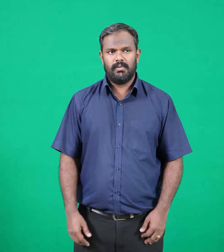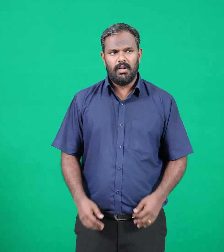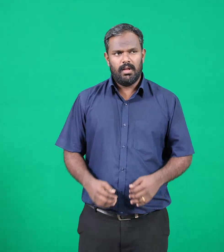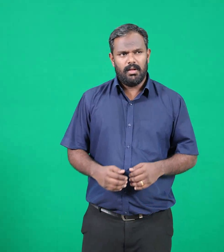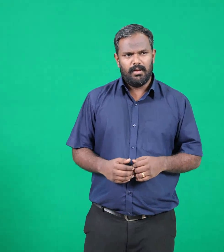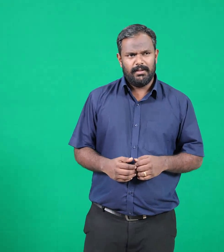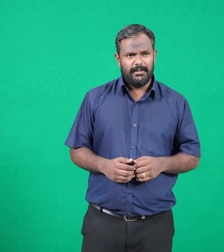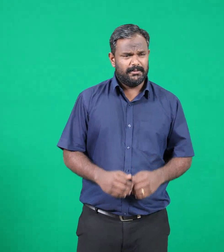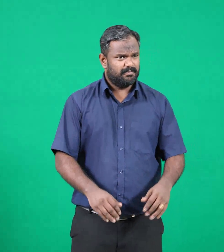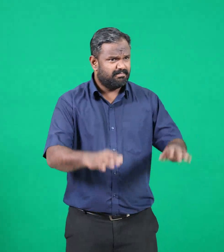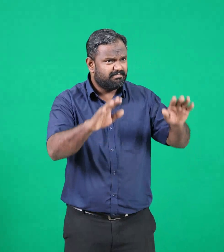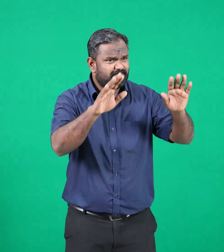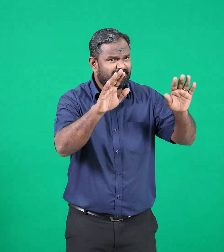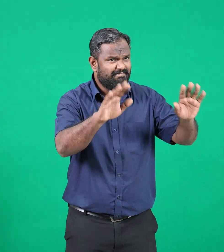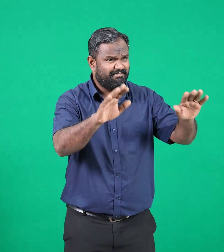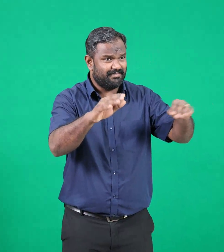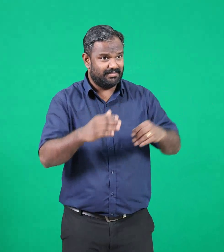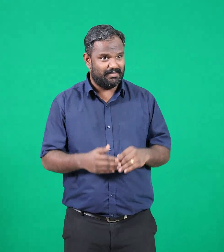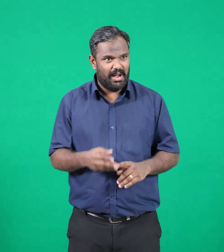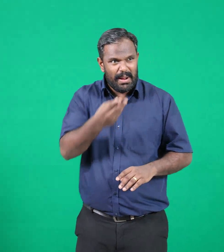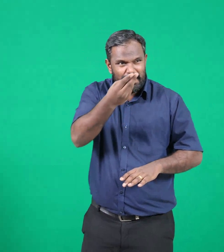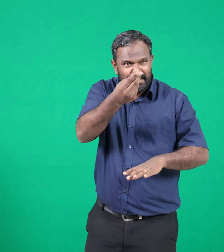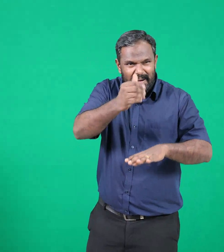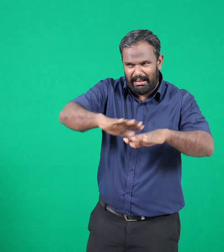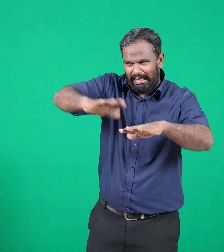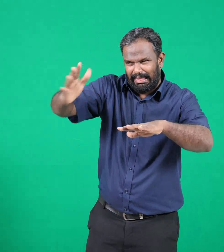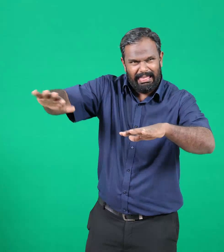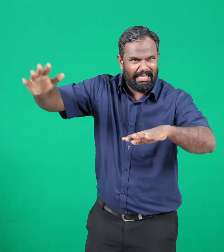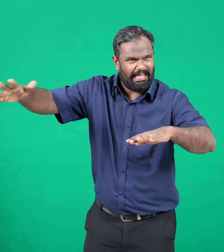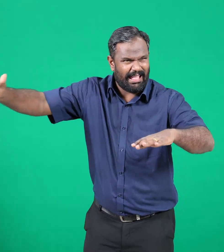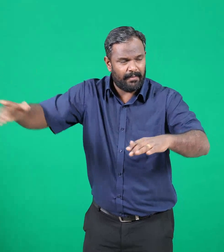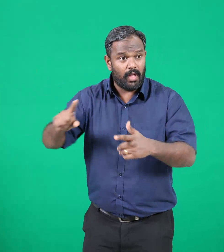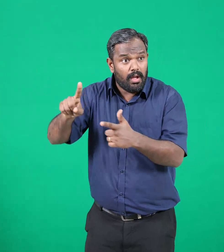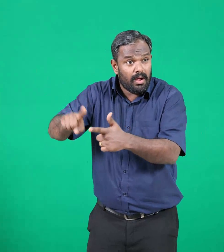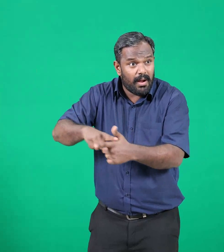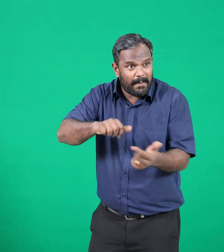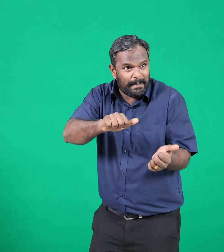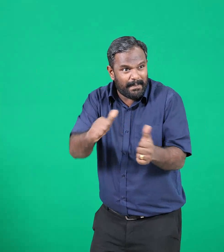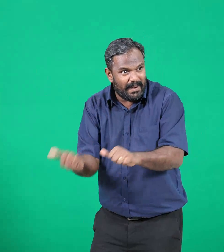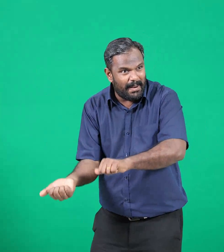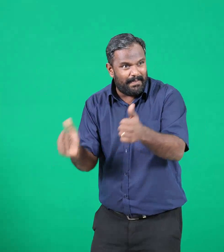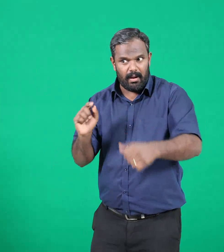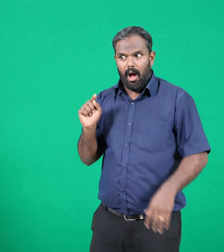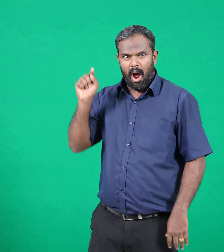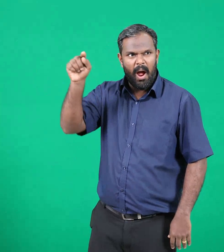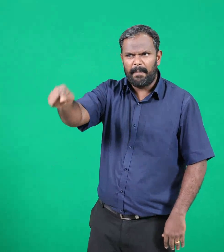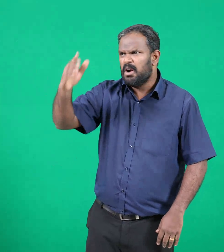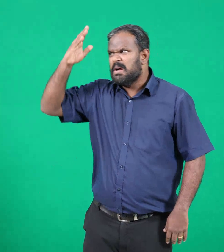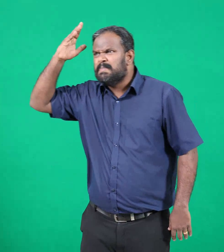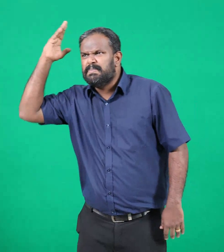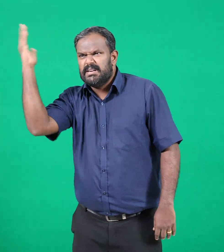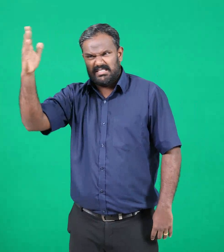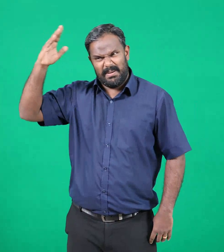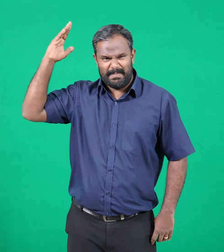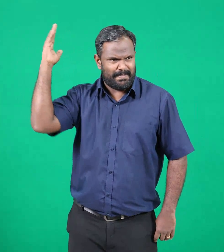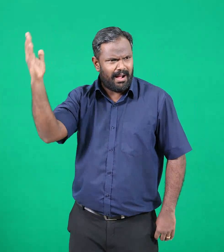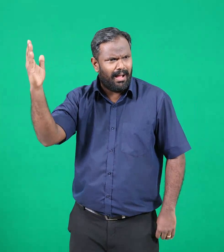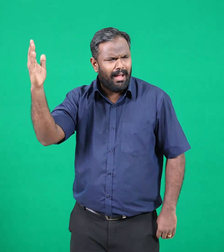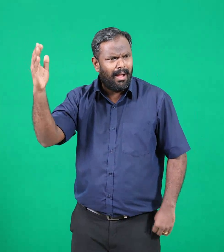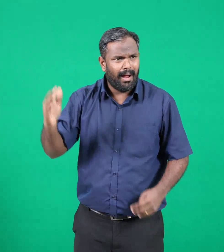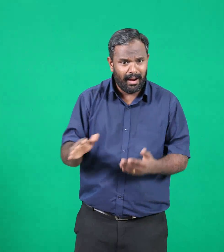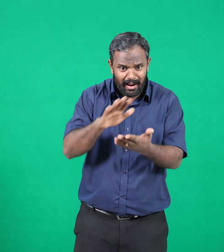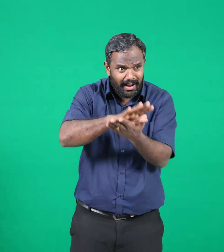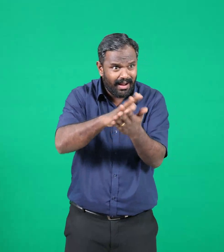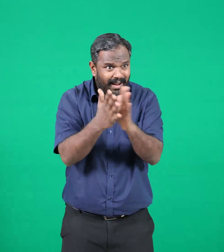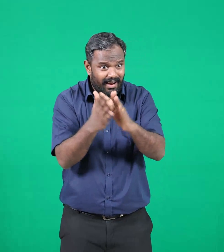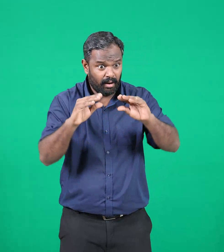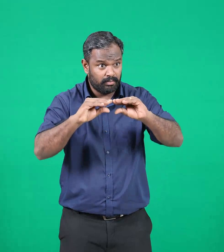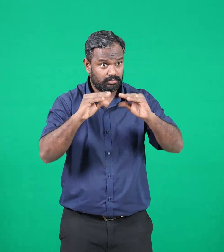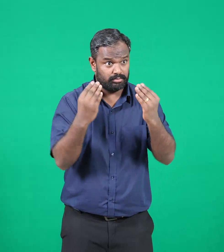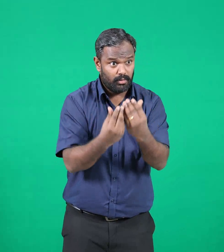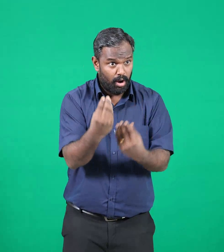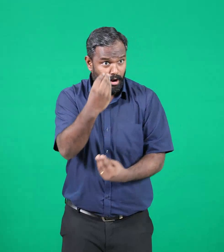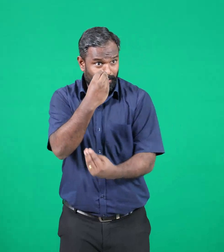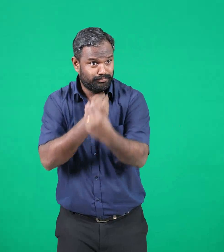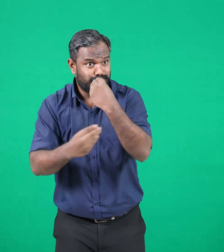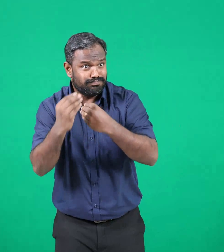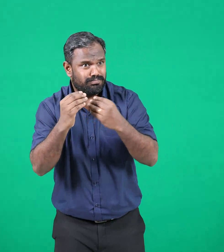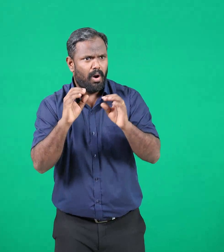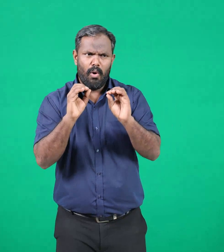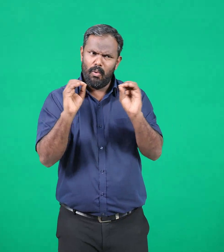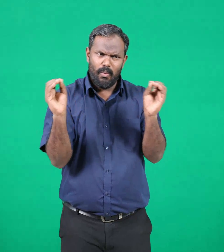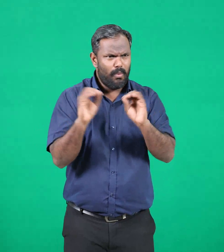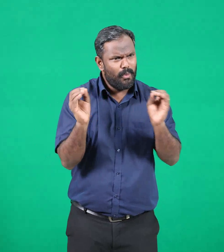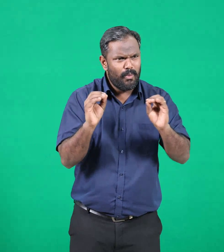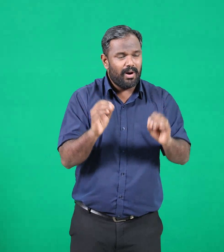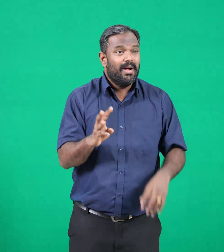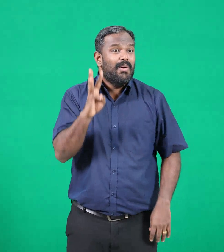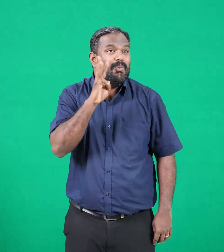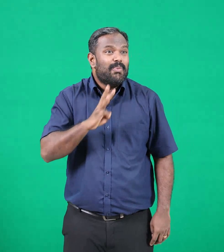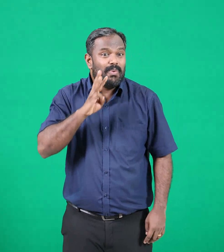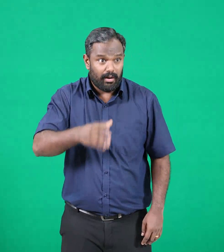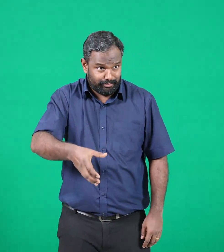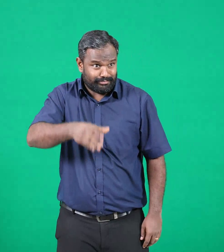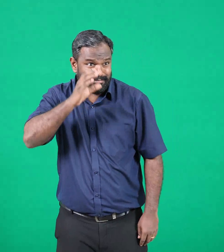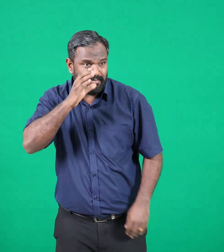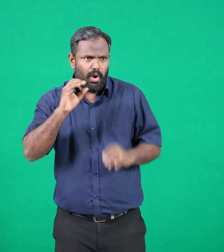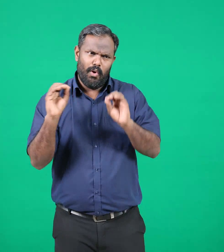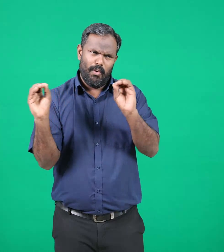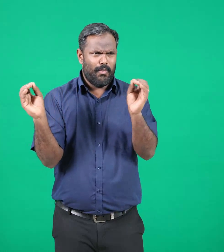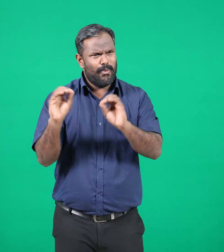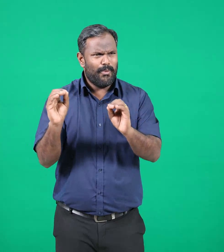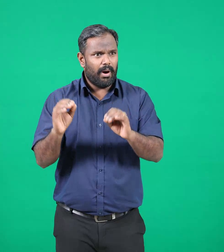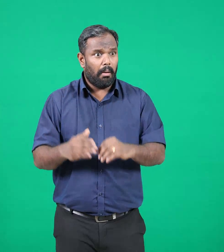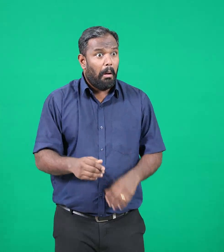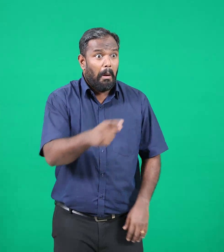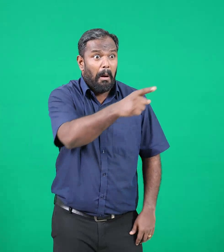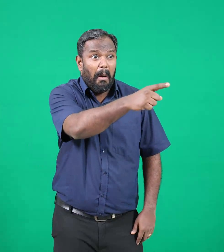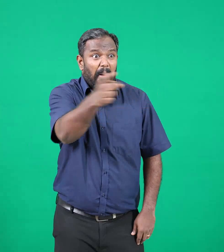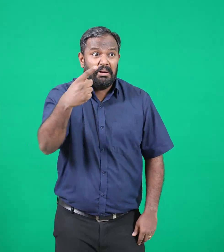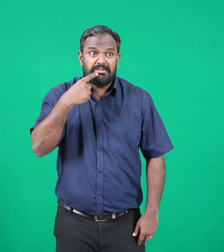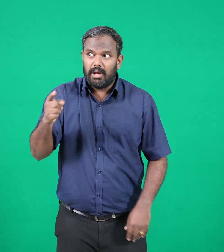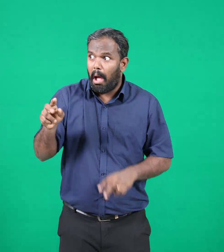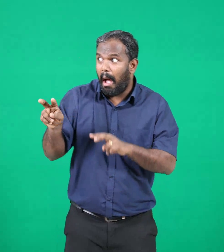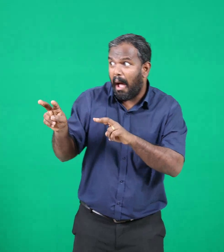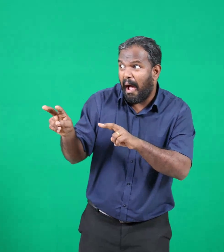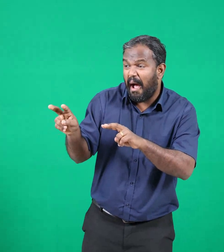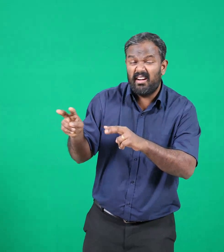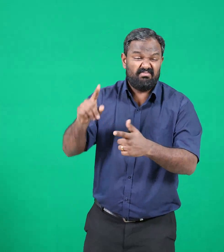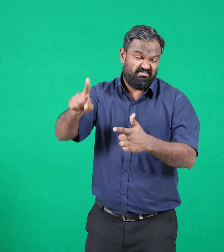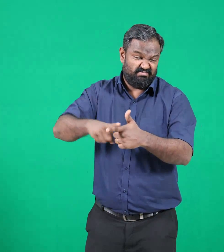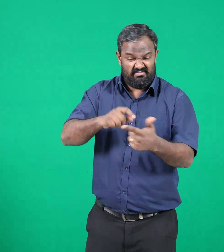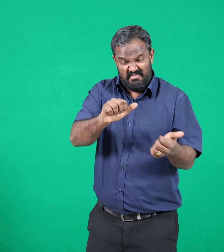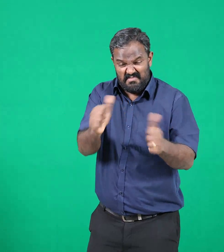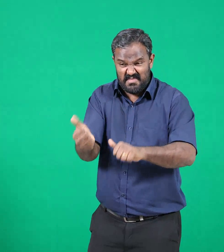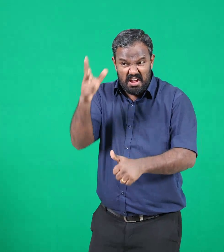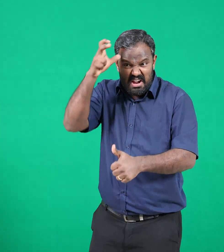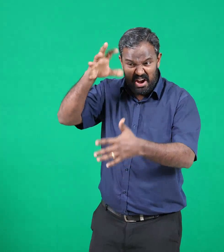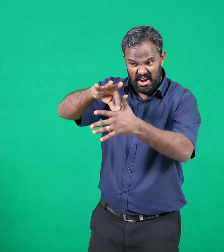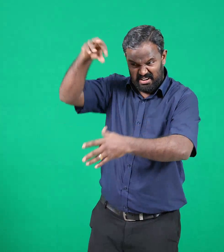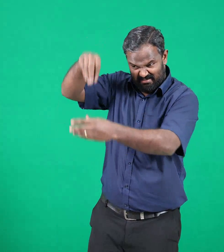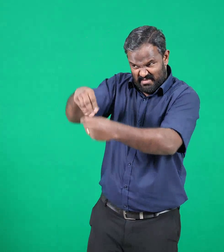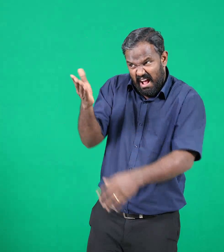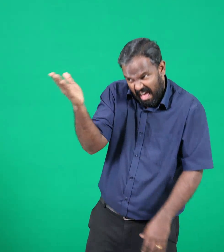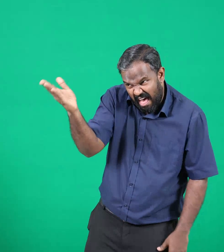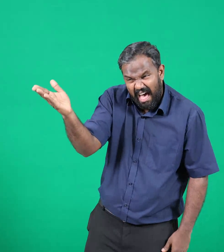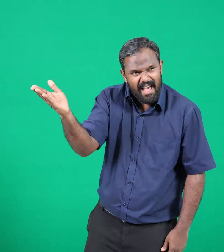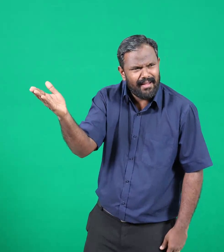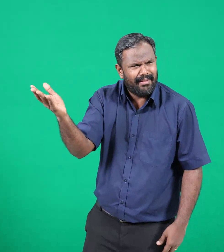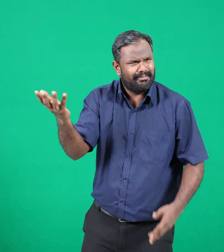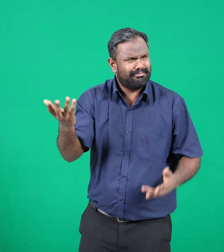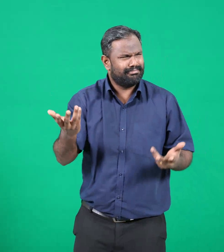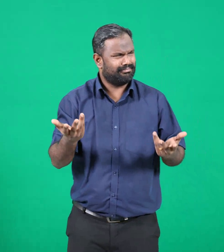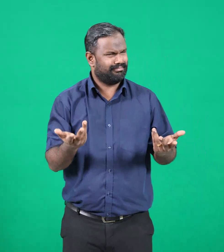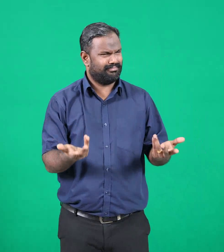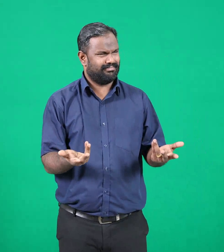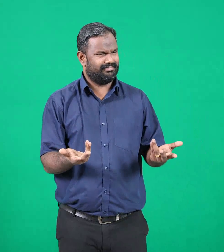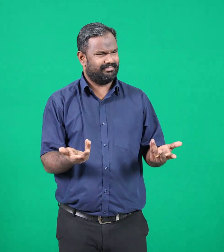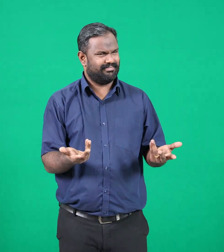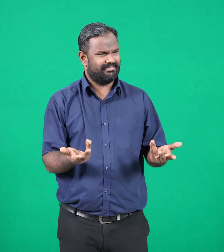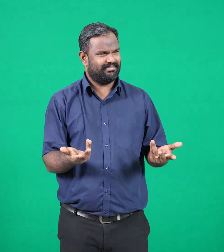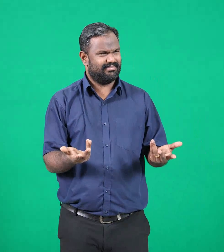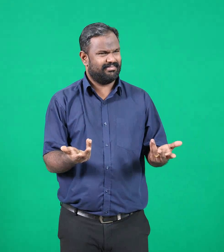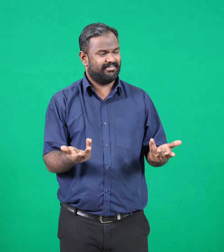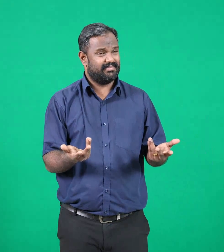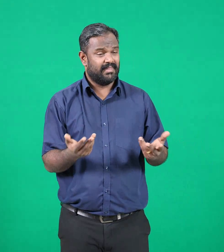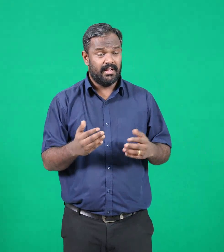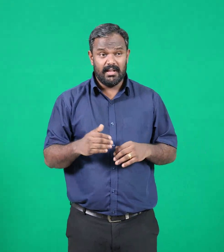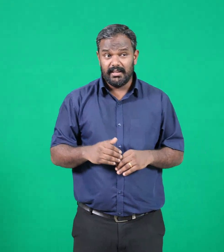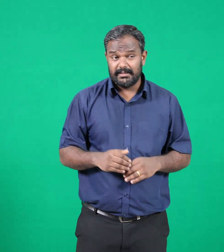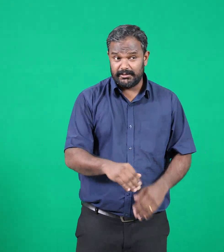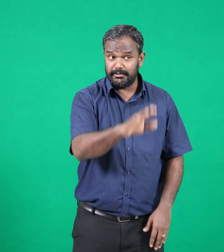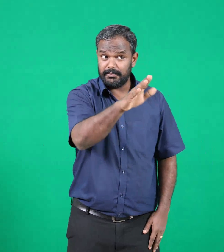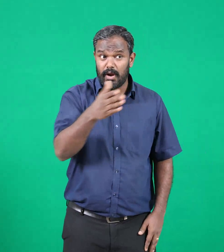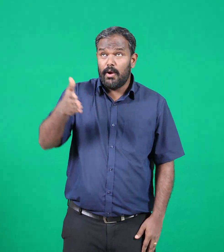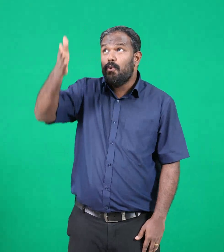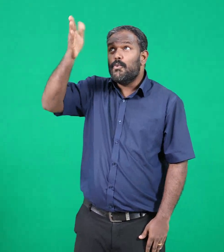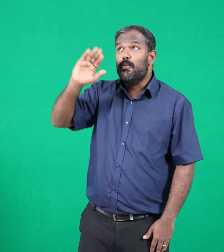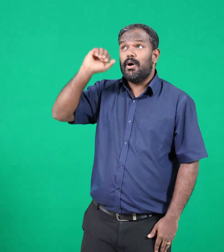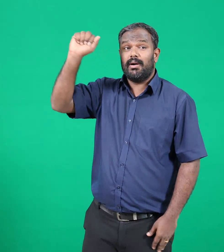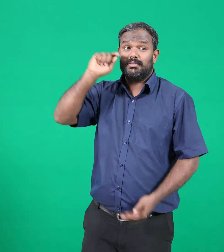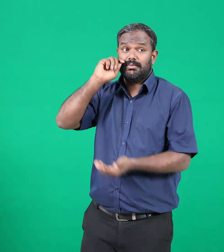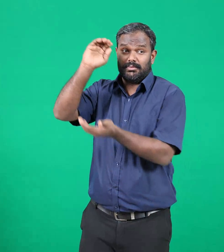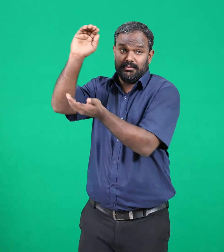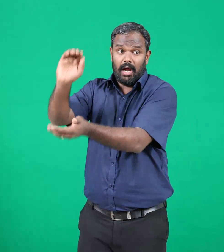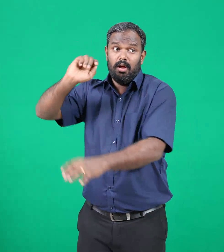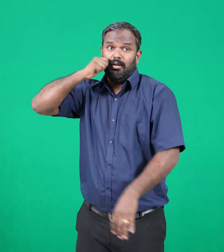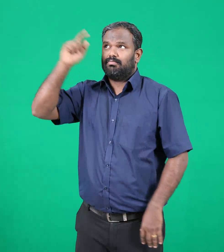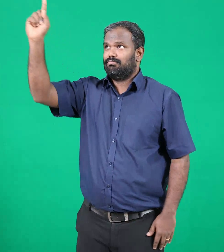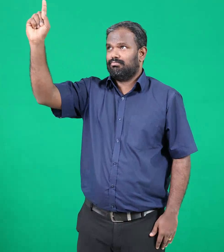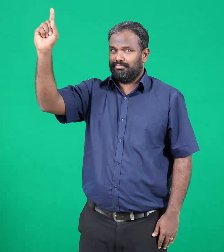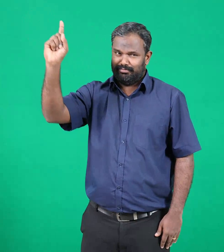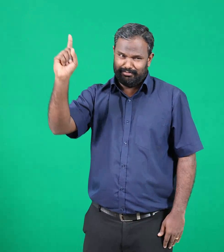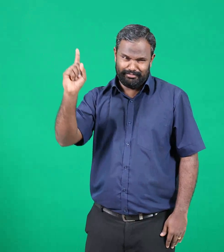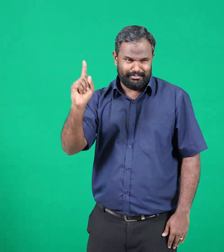For John the Baptist came neither eating bread nor drinking wine, and you say, ' He has a demon!'